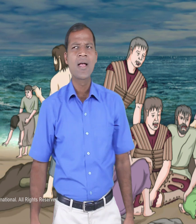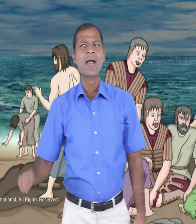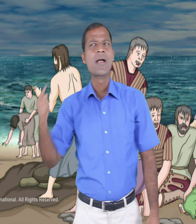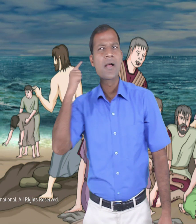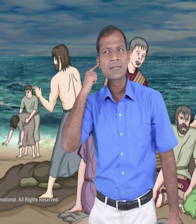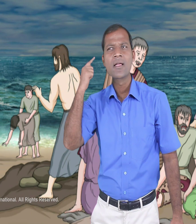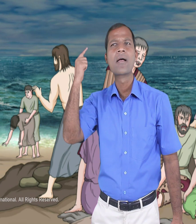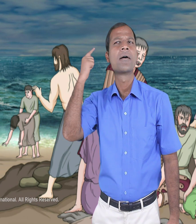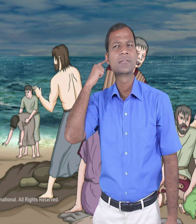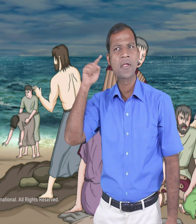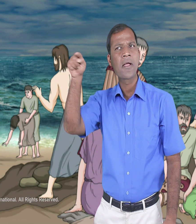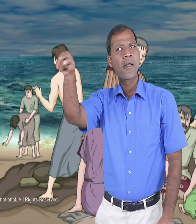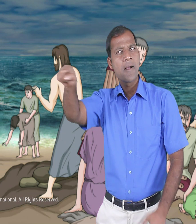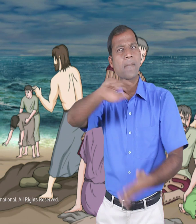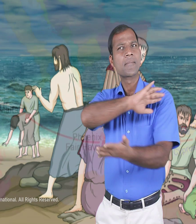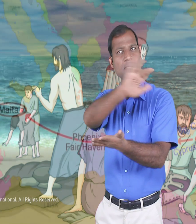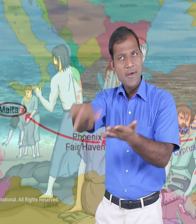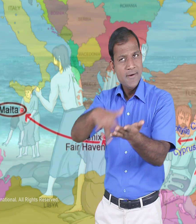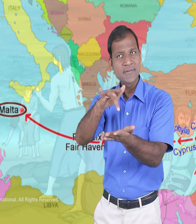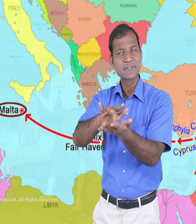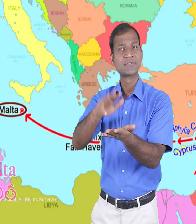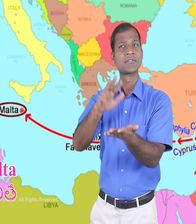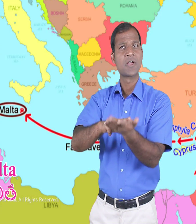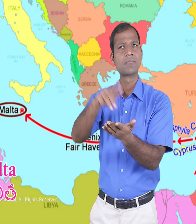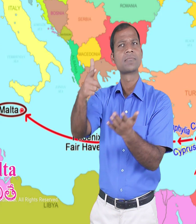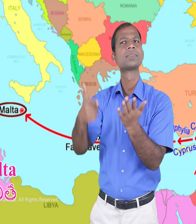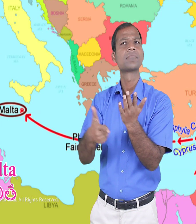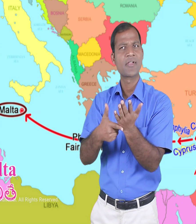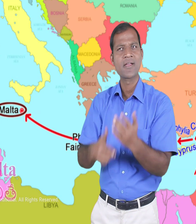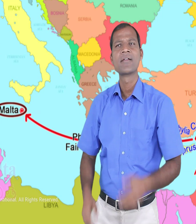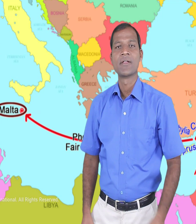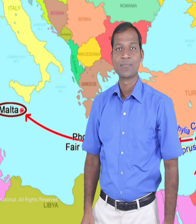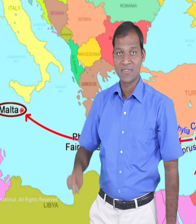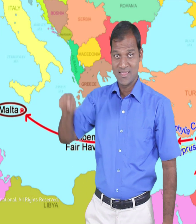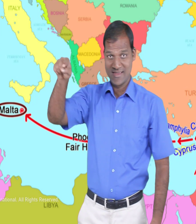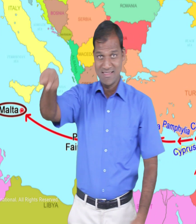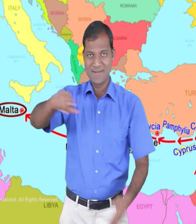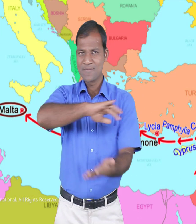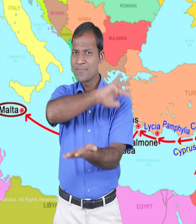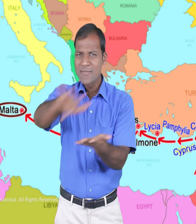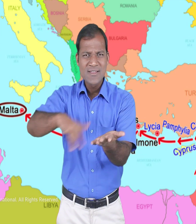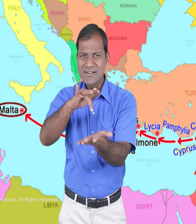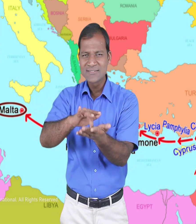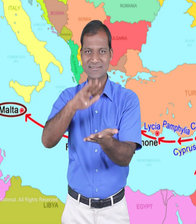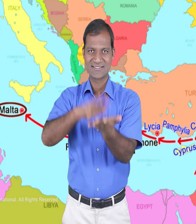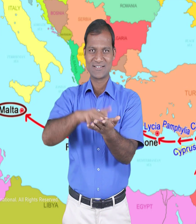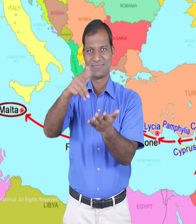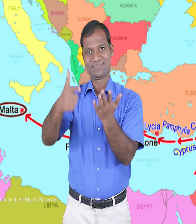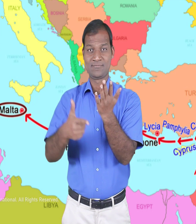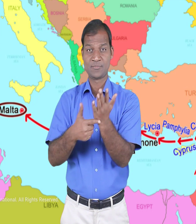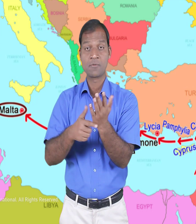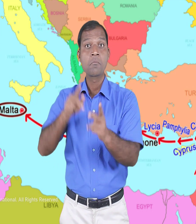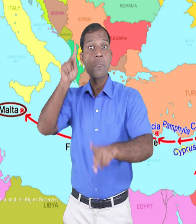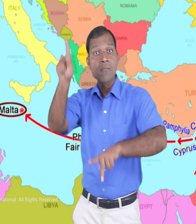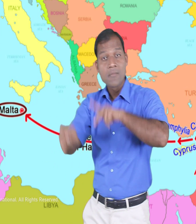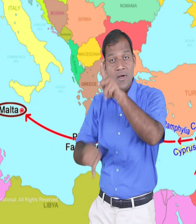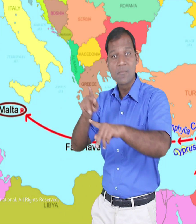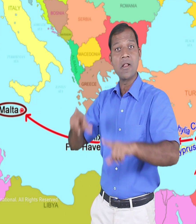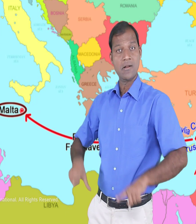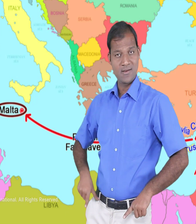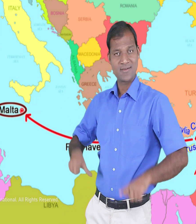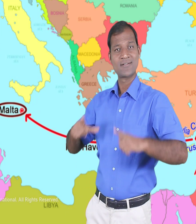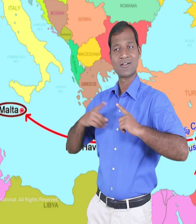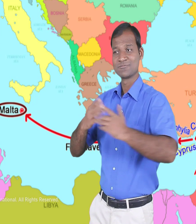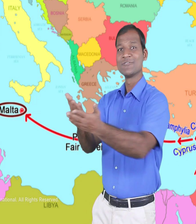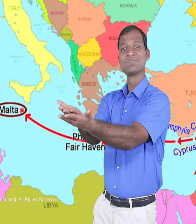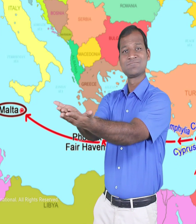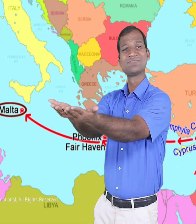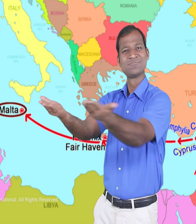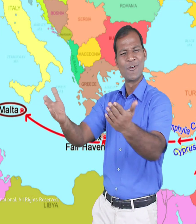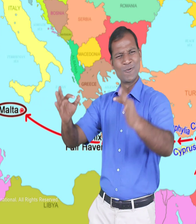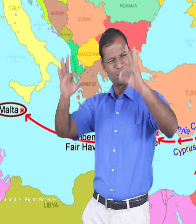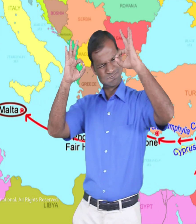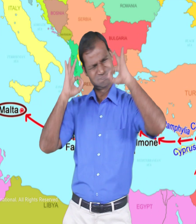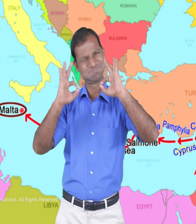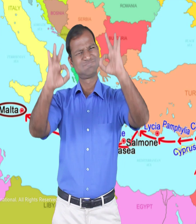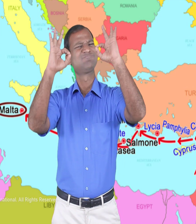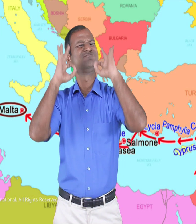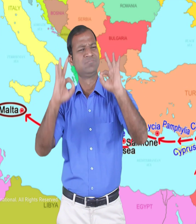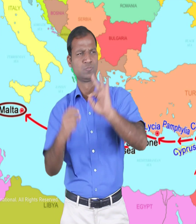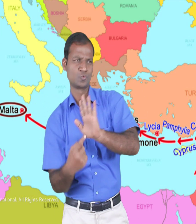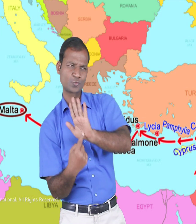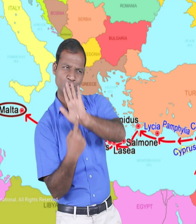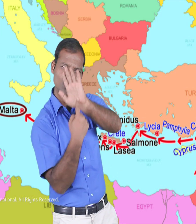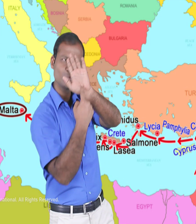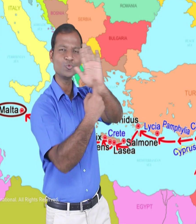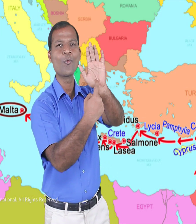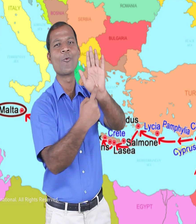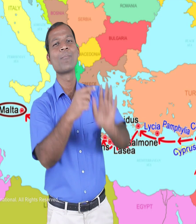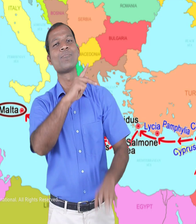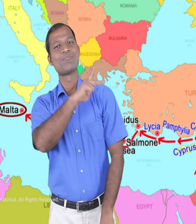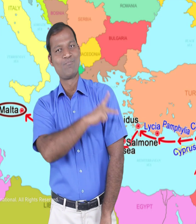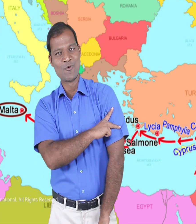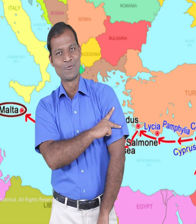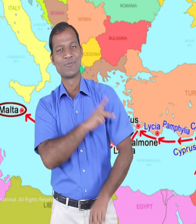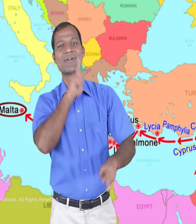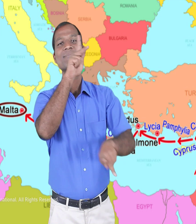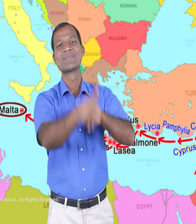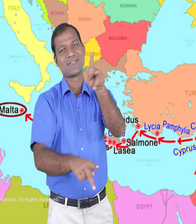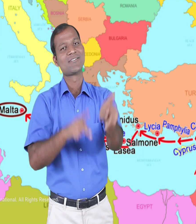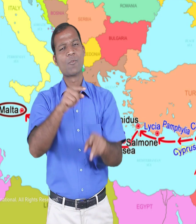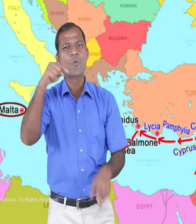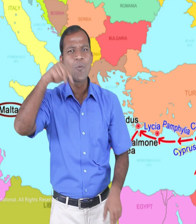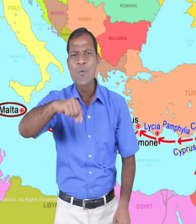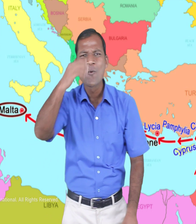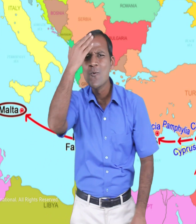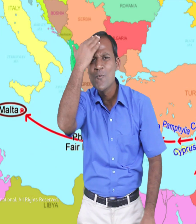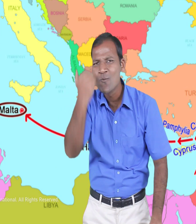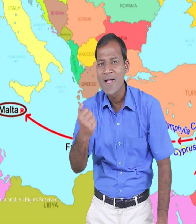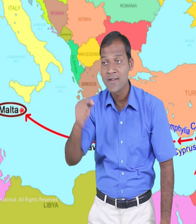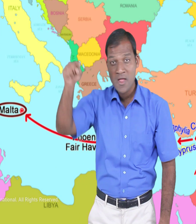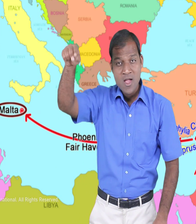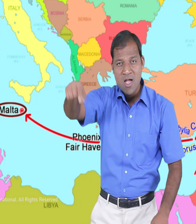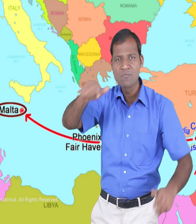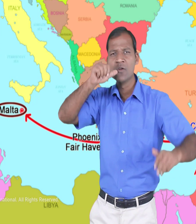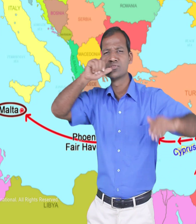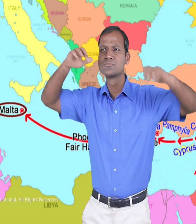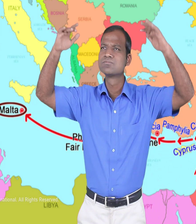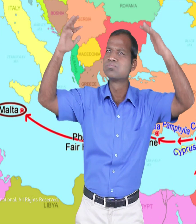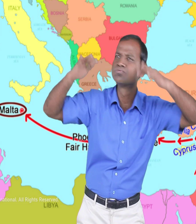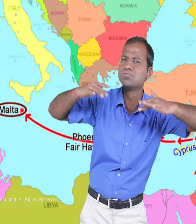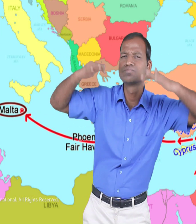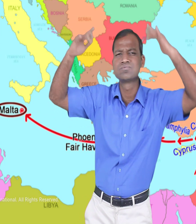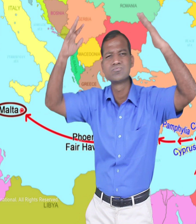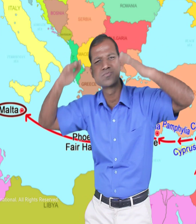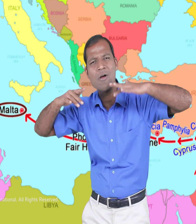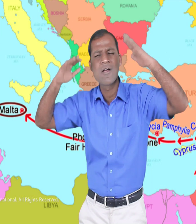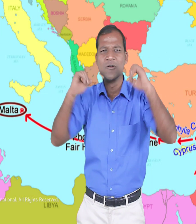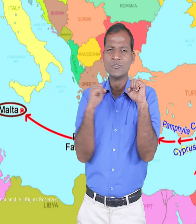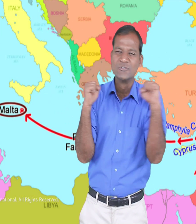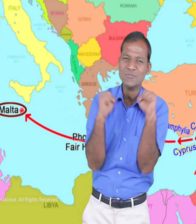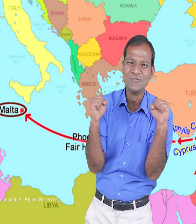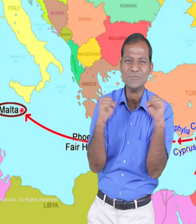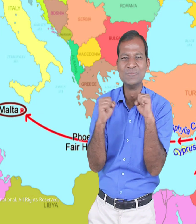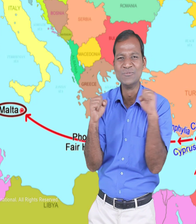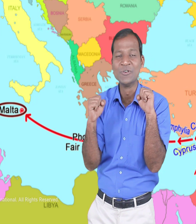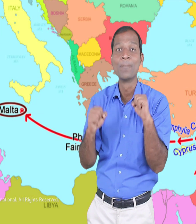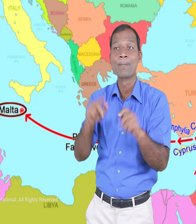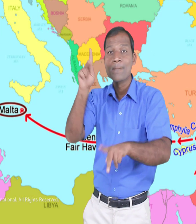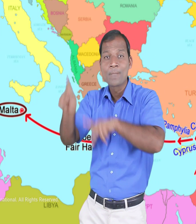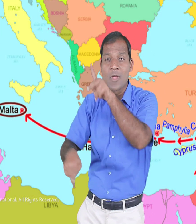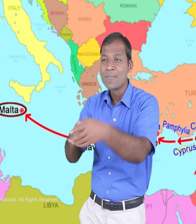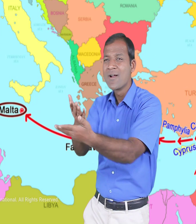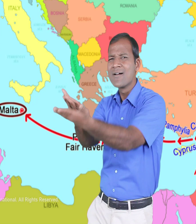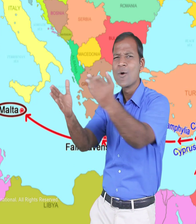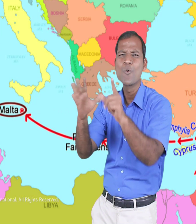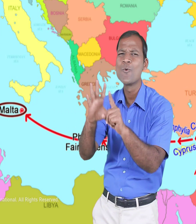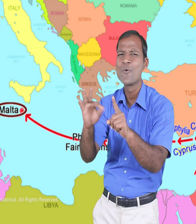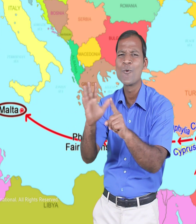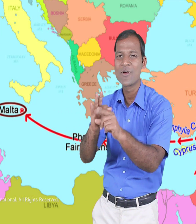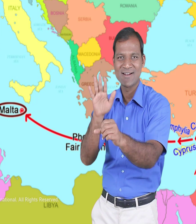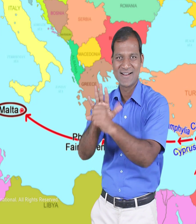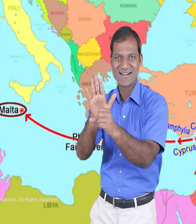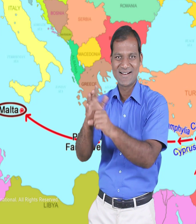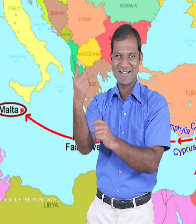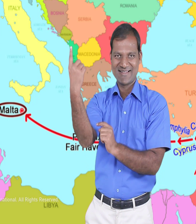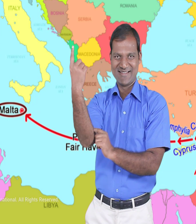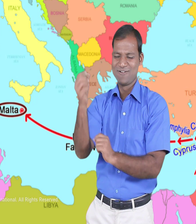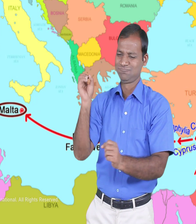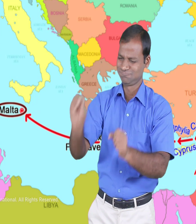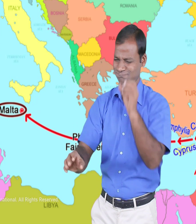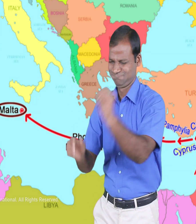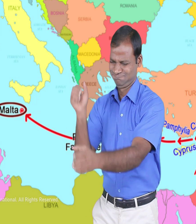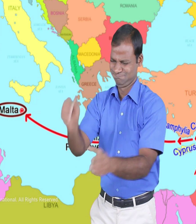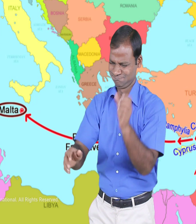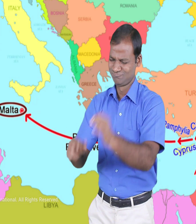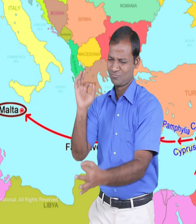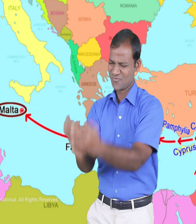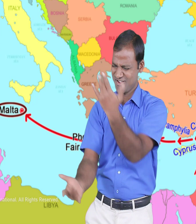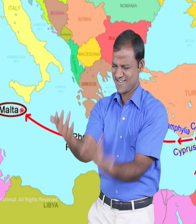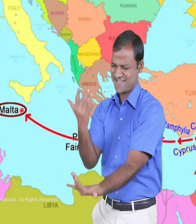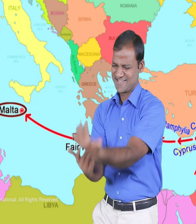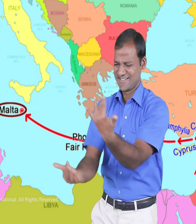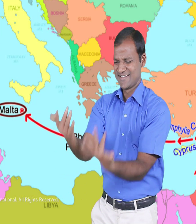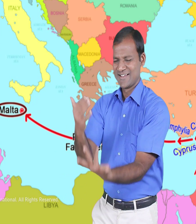Once we were safely ashore, we learned that the island was called Malta.